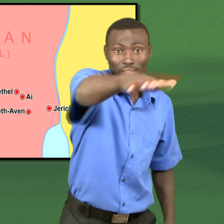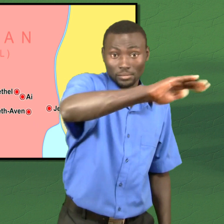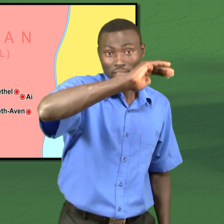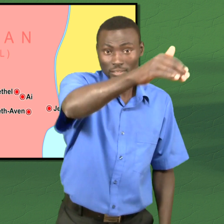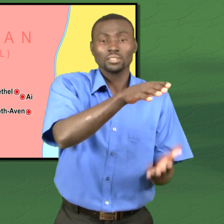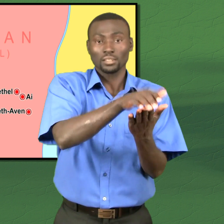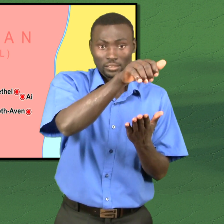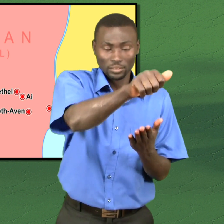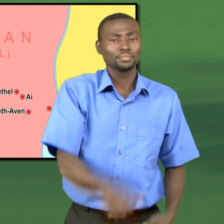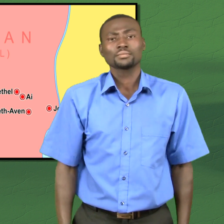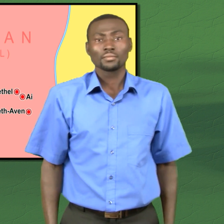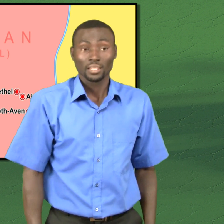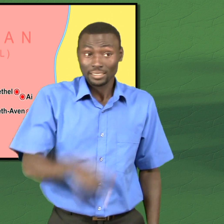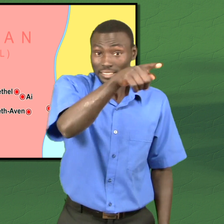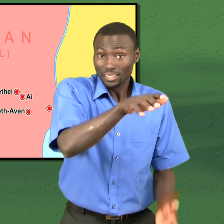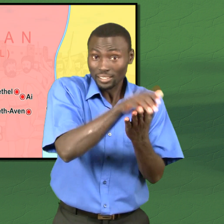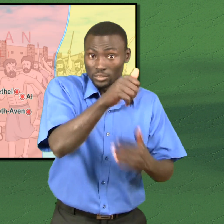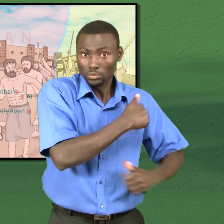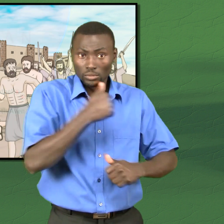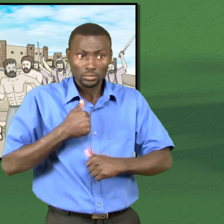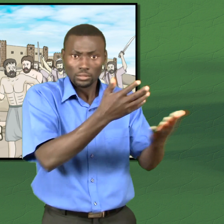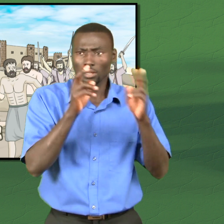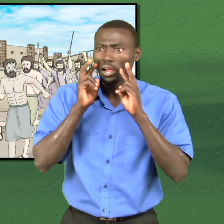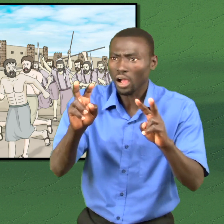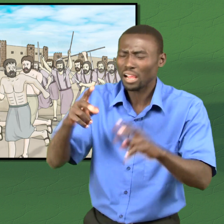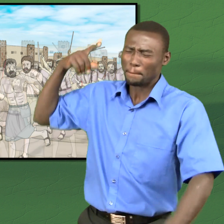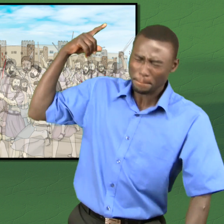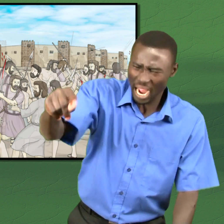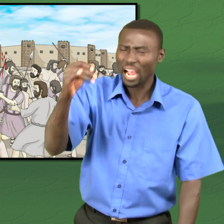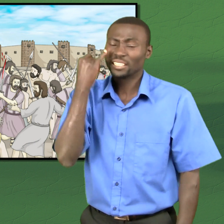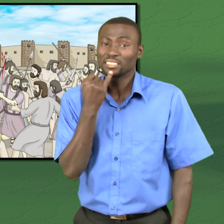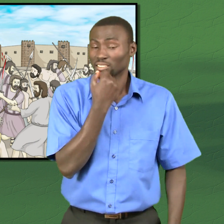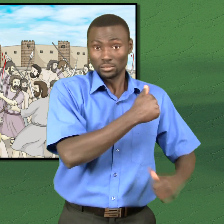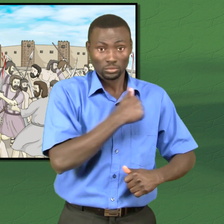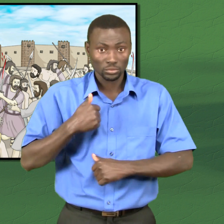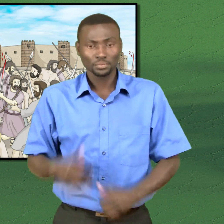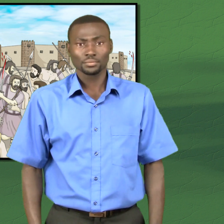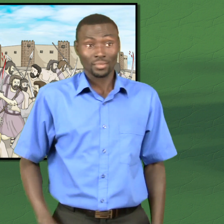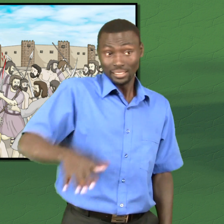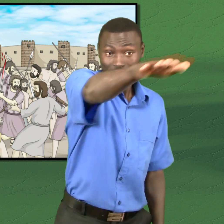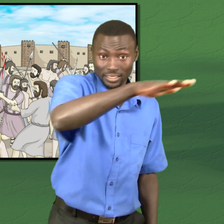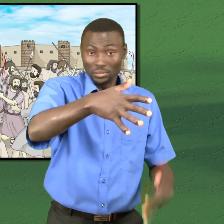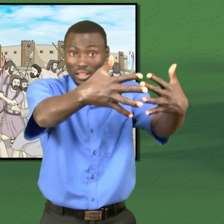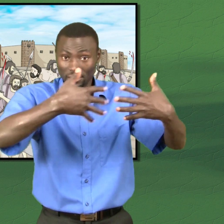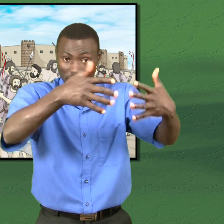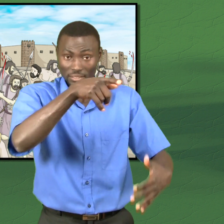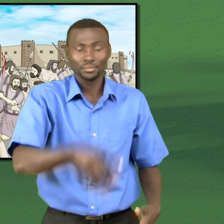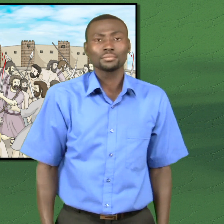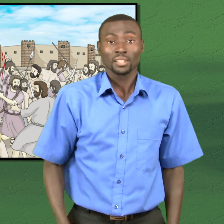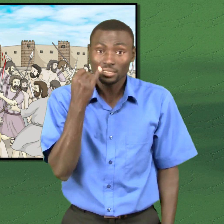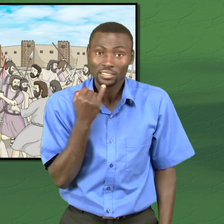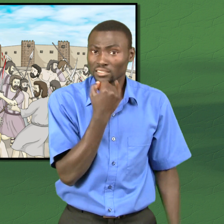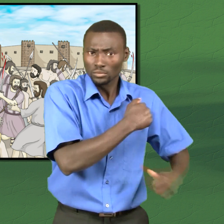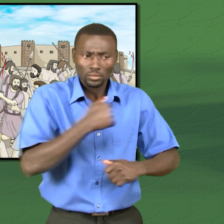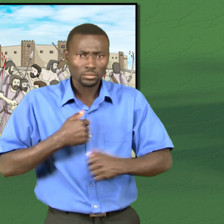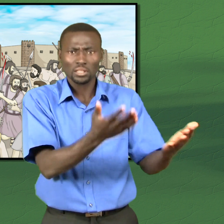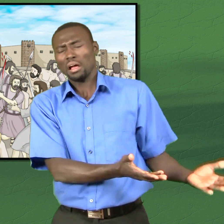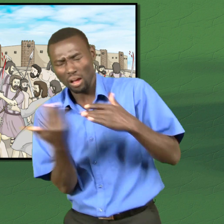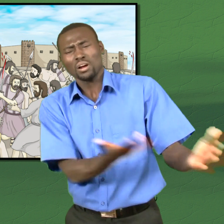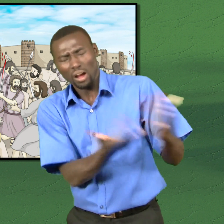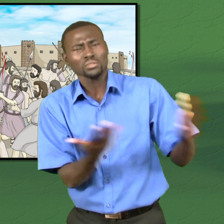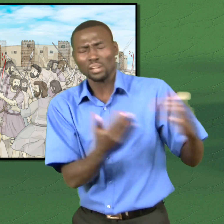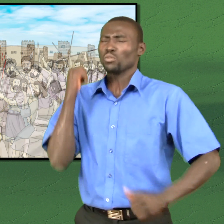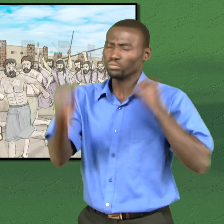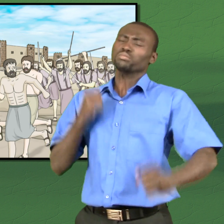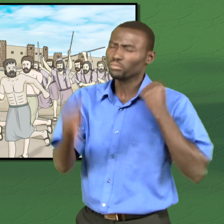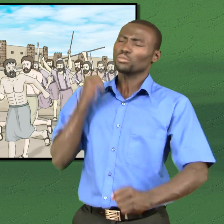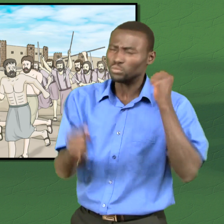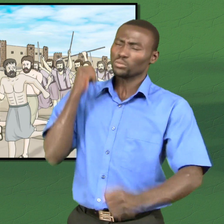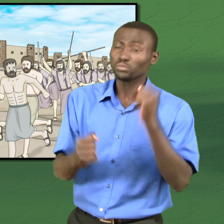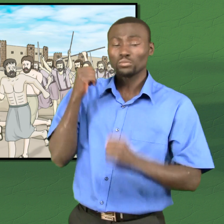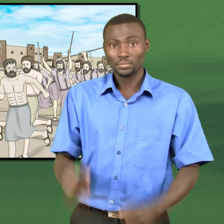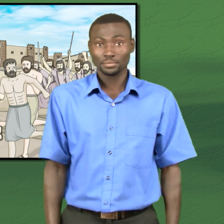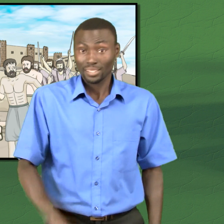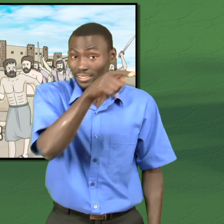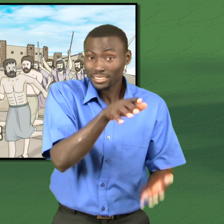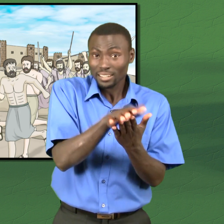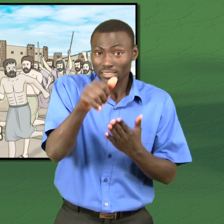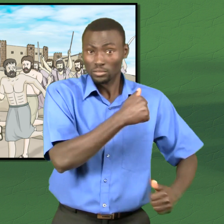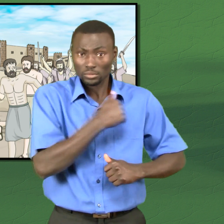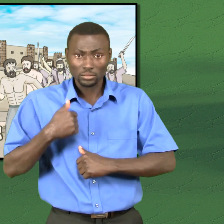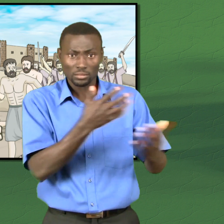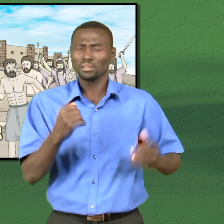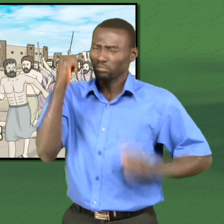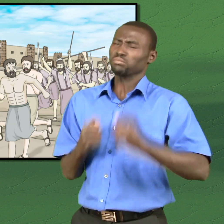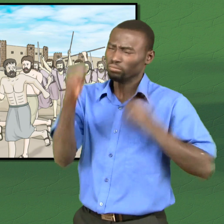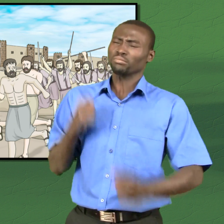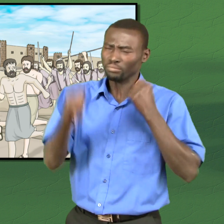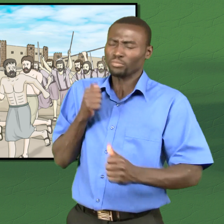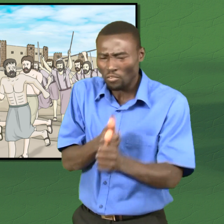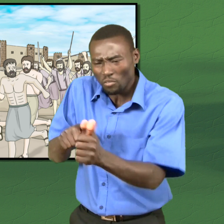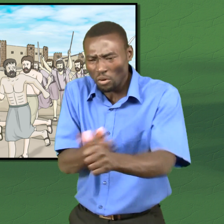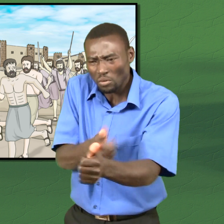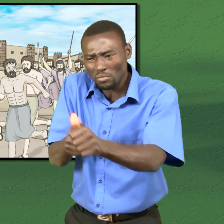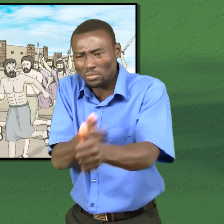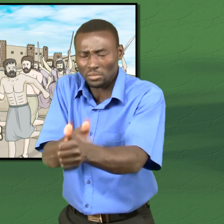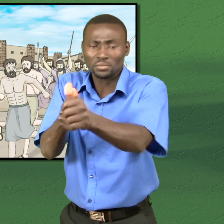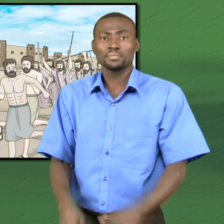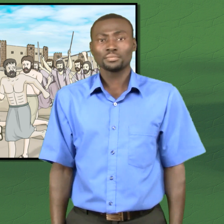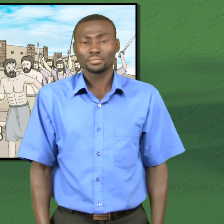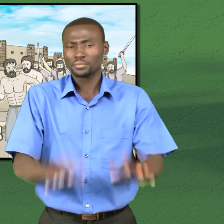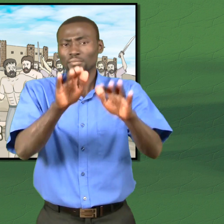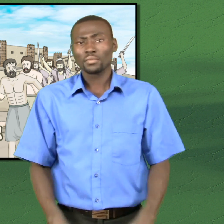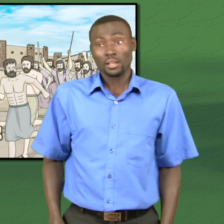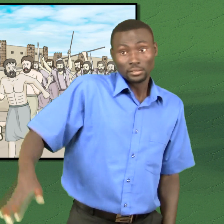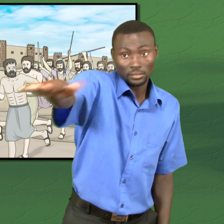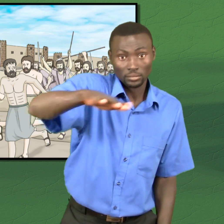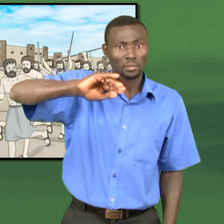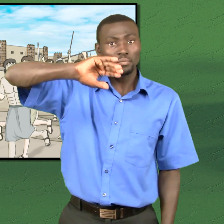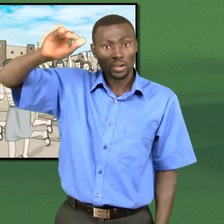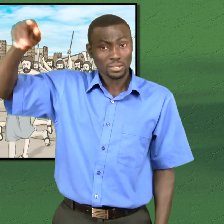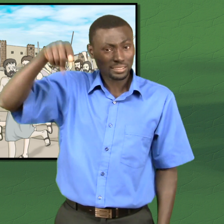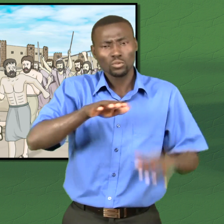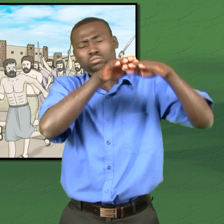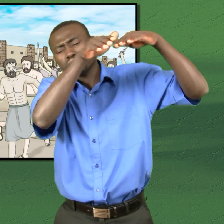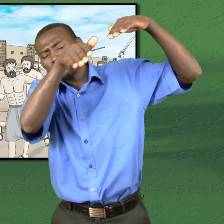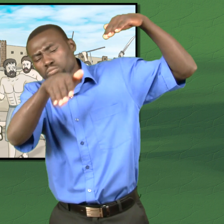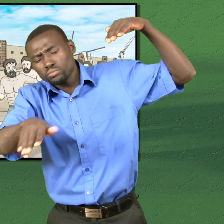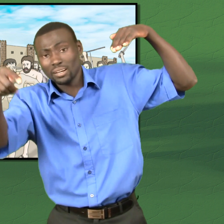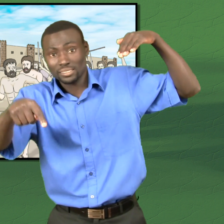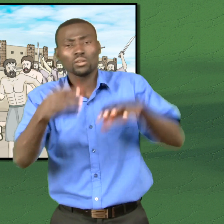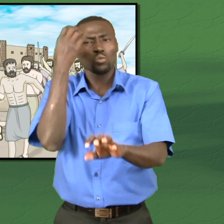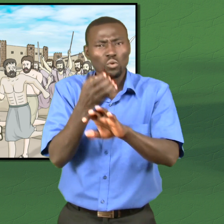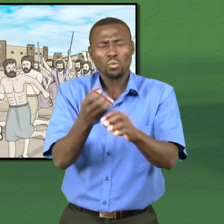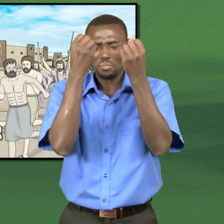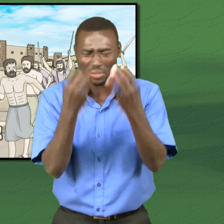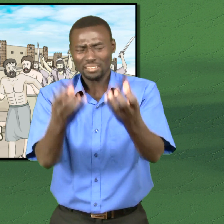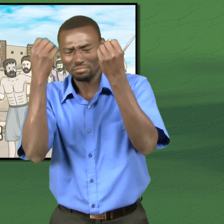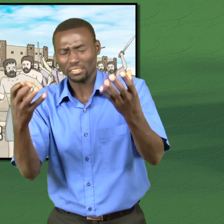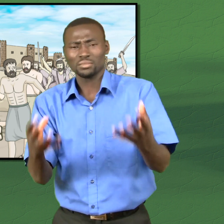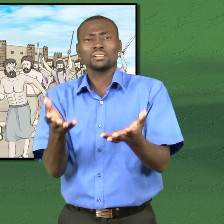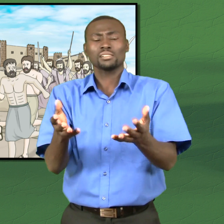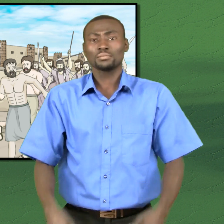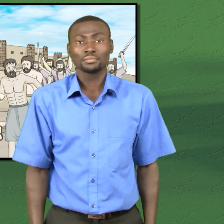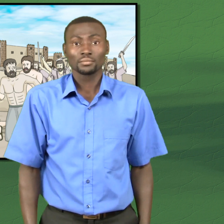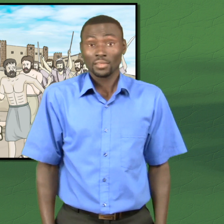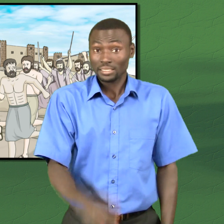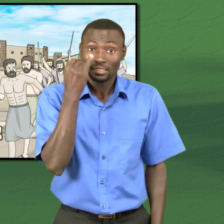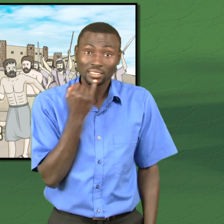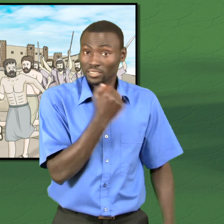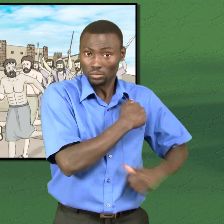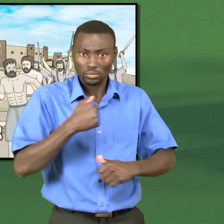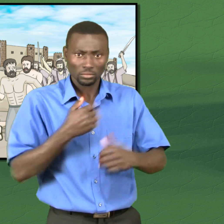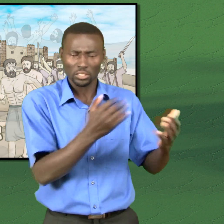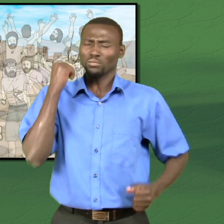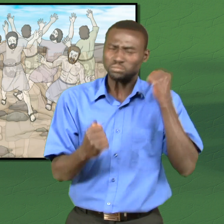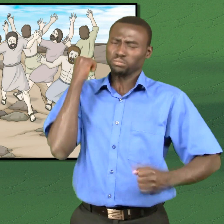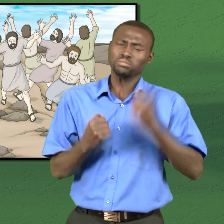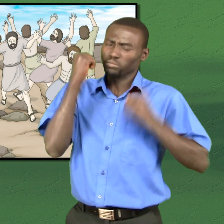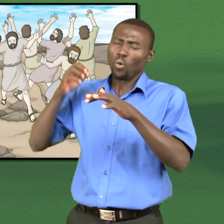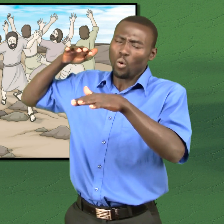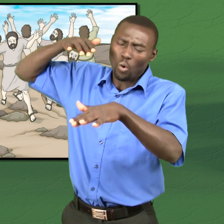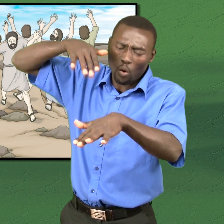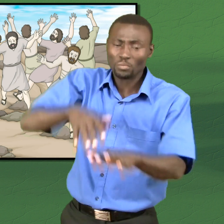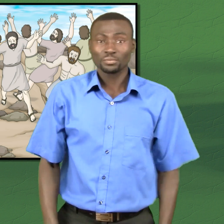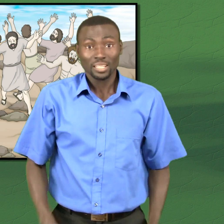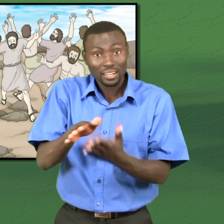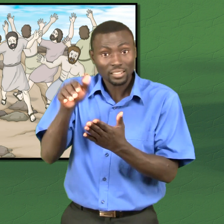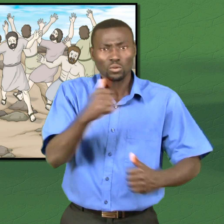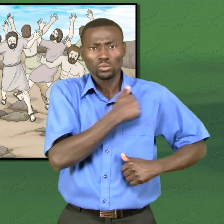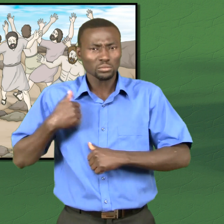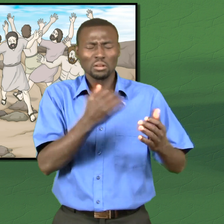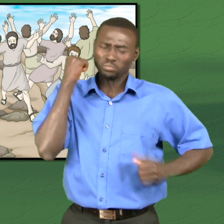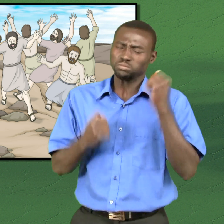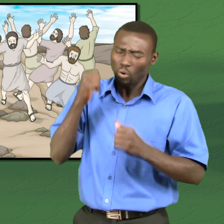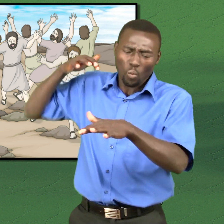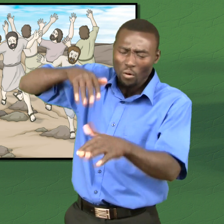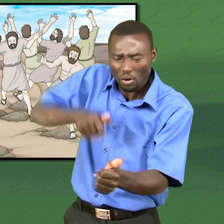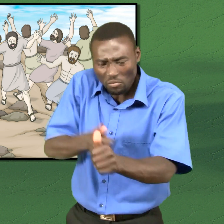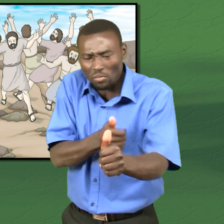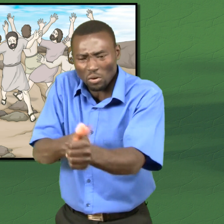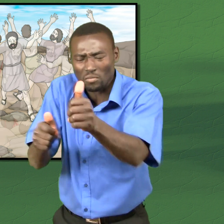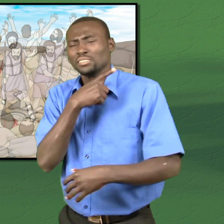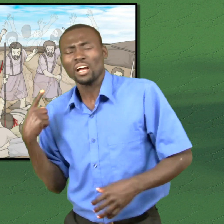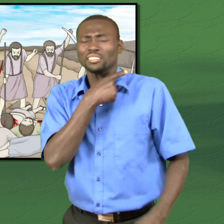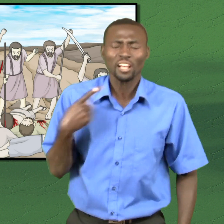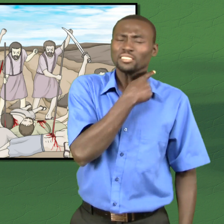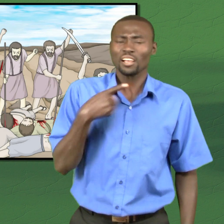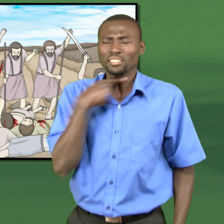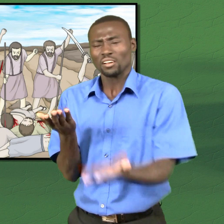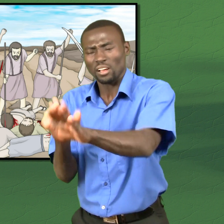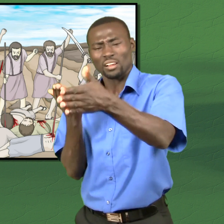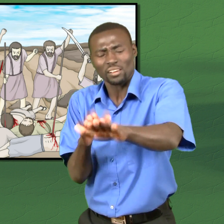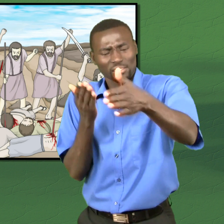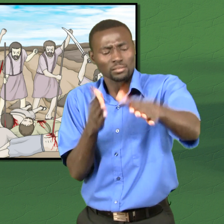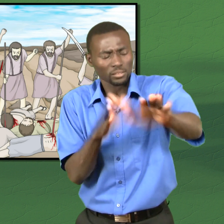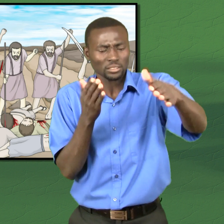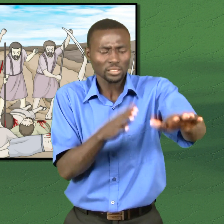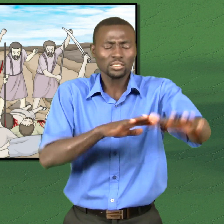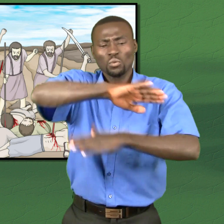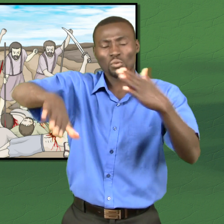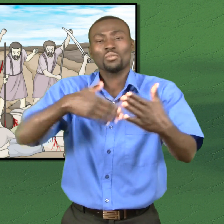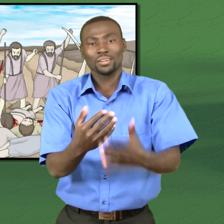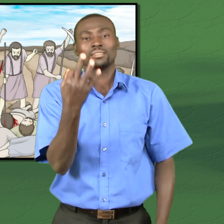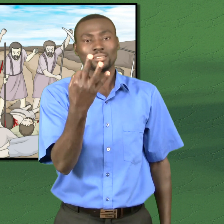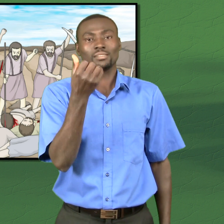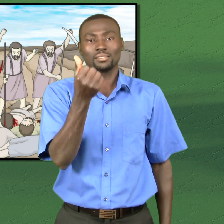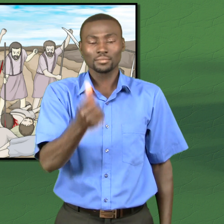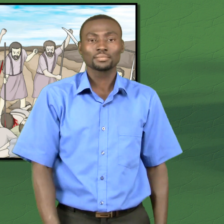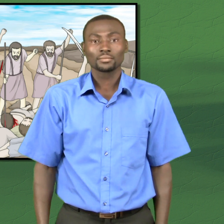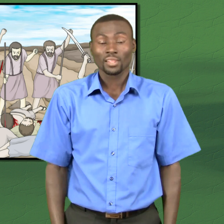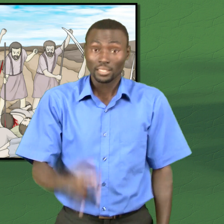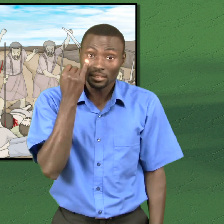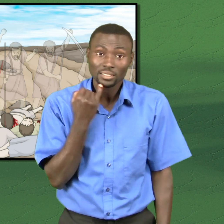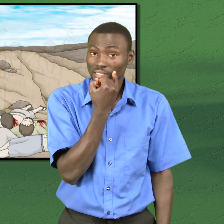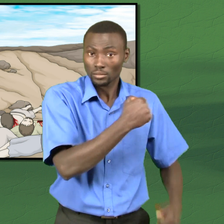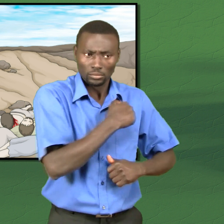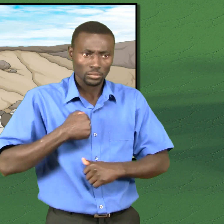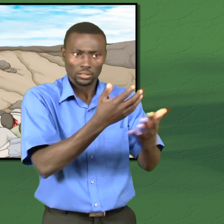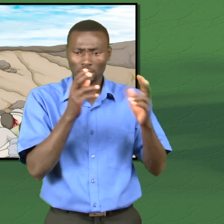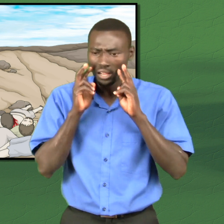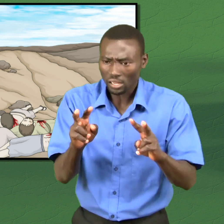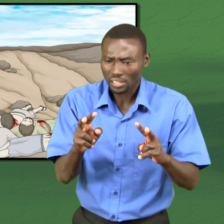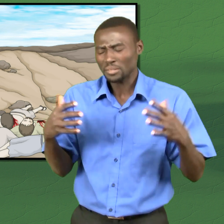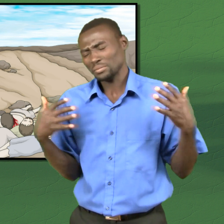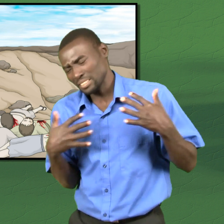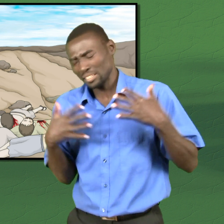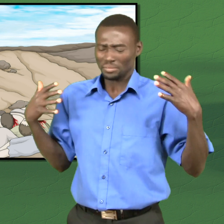And the men of Ai struck down about thirty-six of them, chasing them from the gate as far as the quarries and striking them down on the slopes.